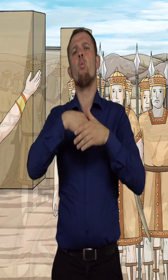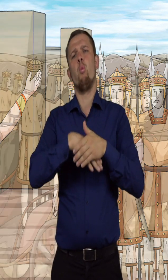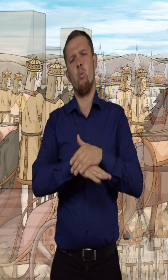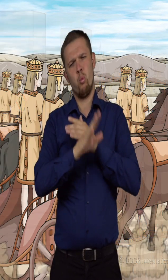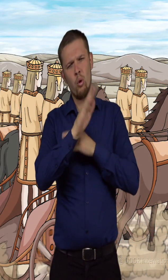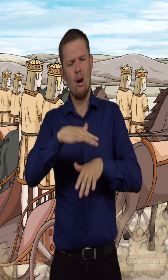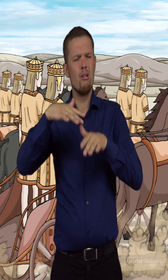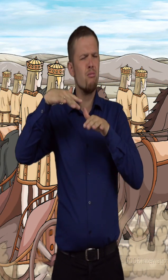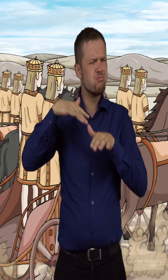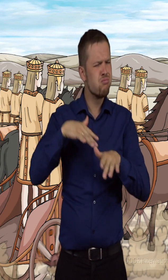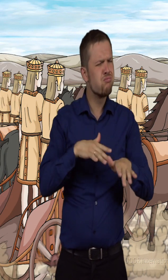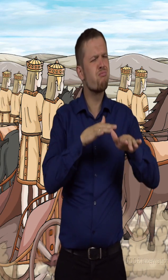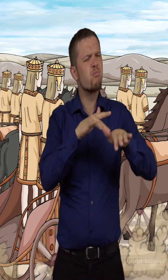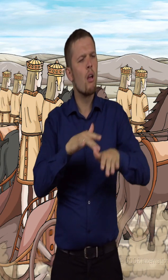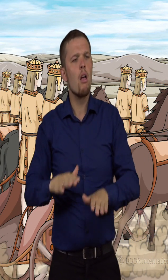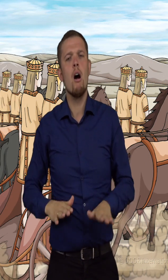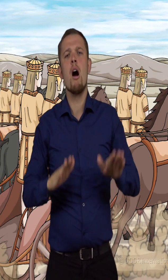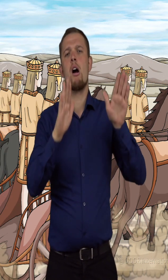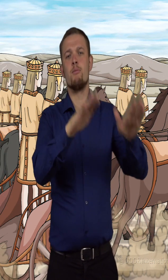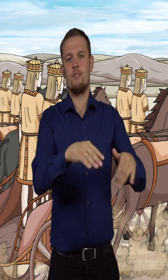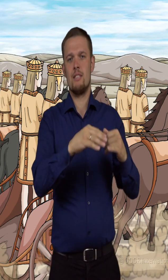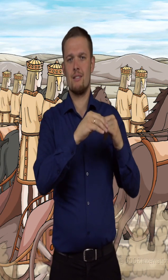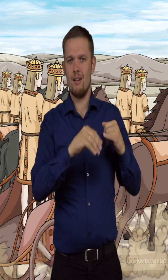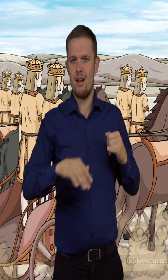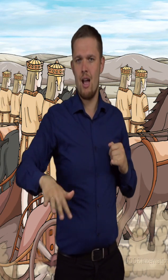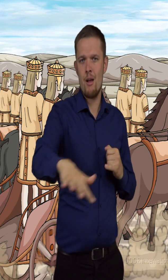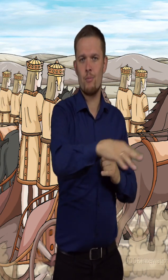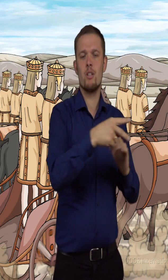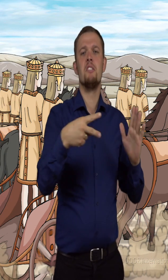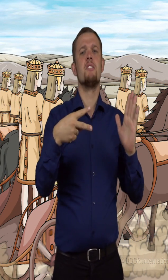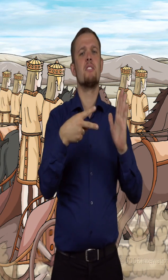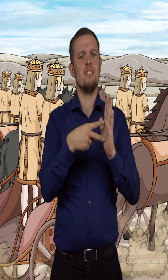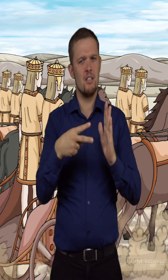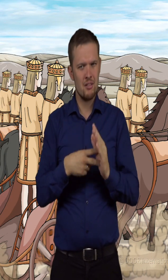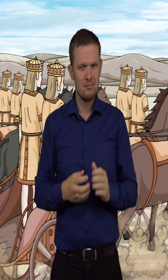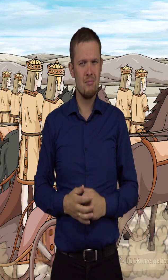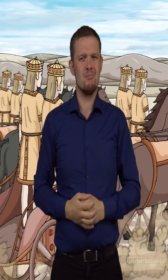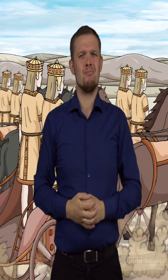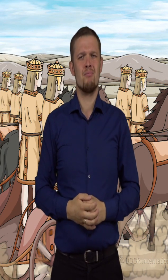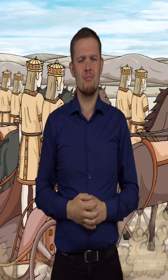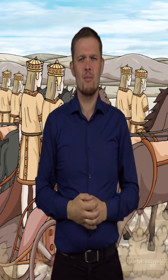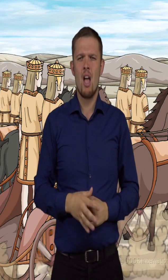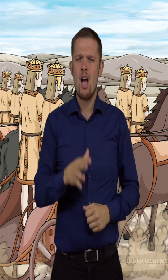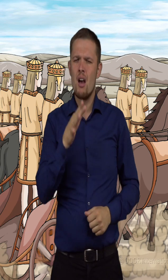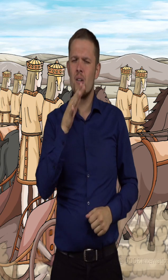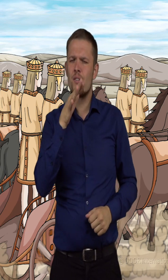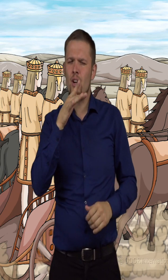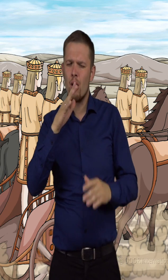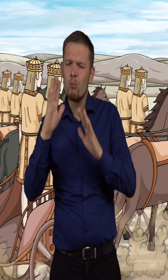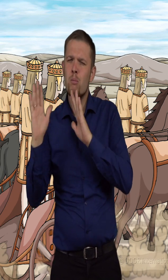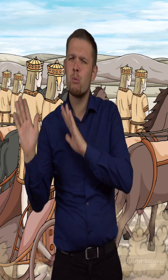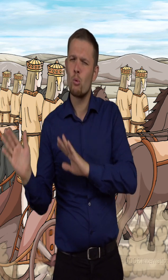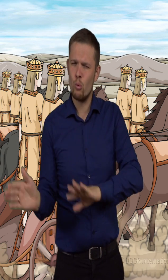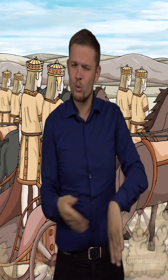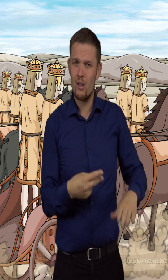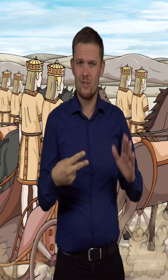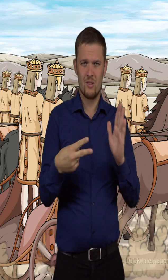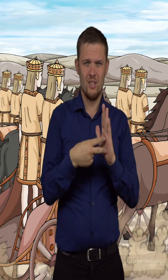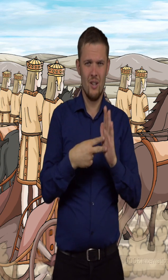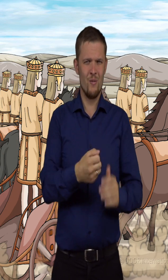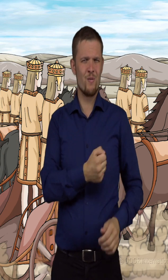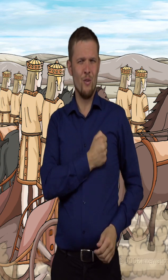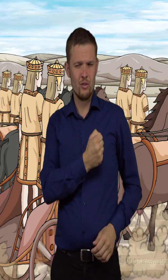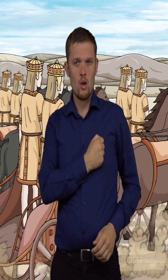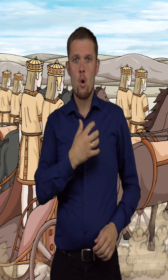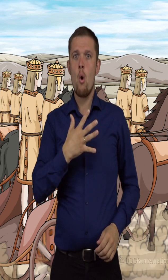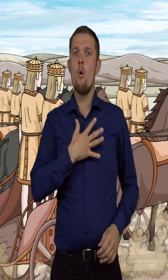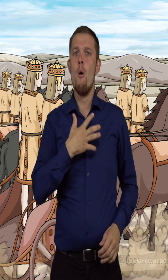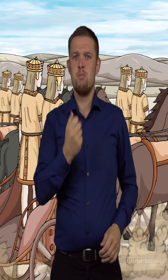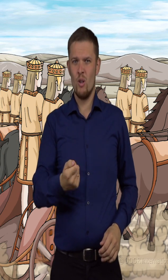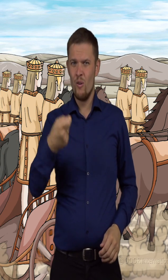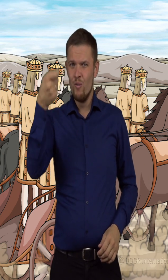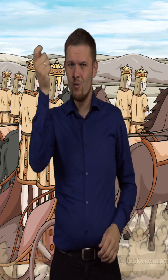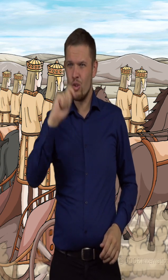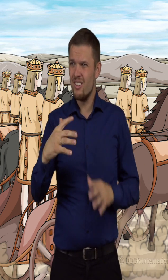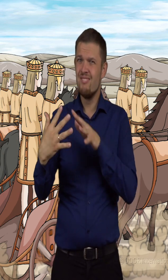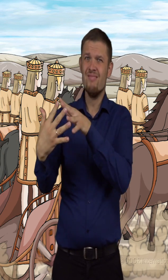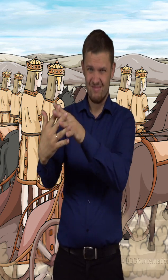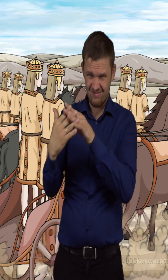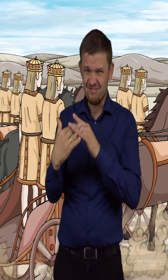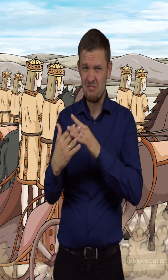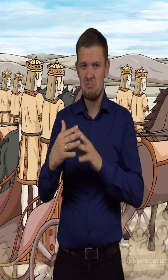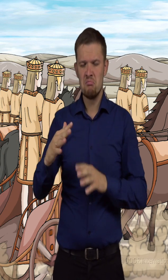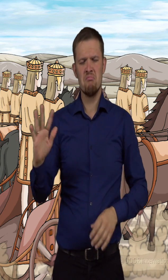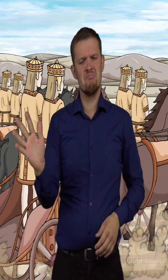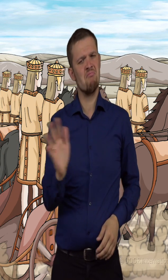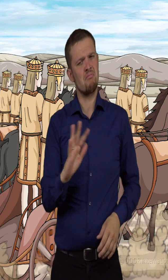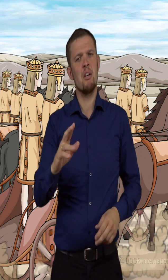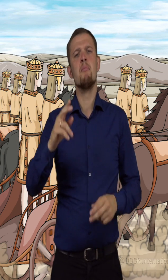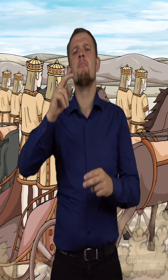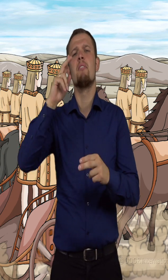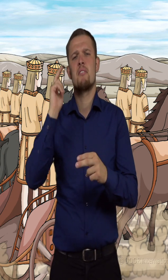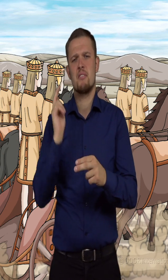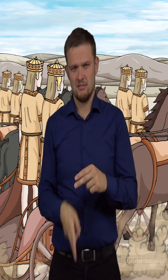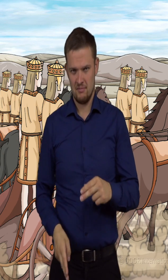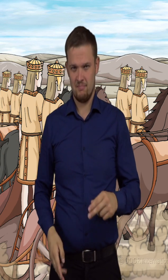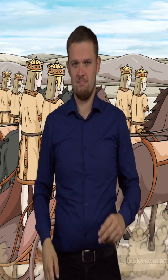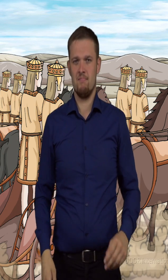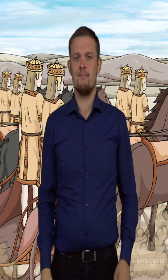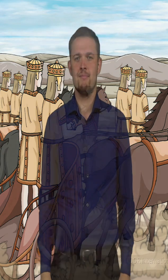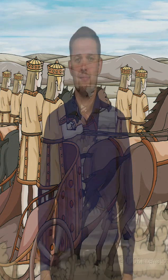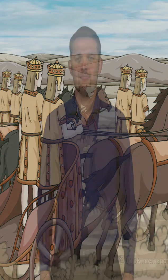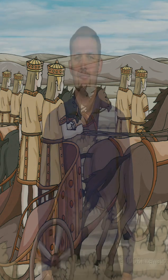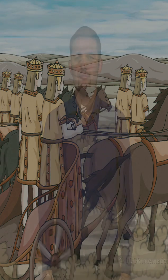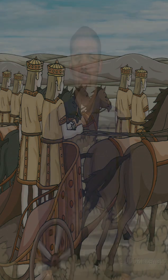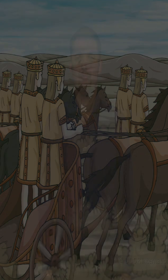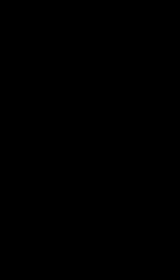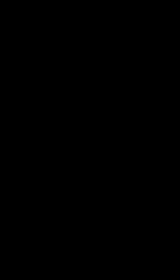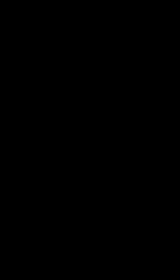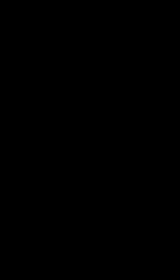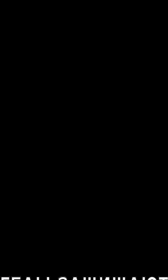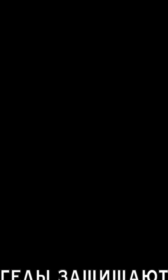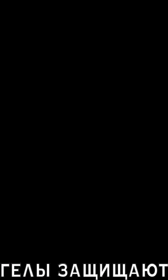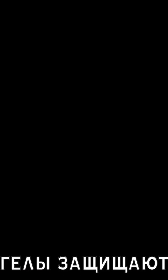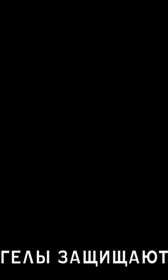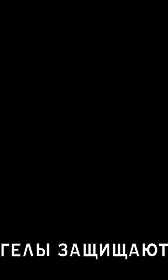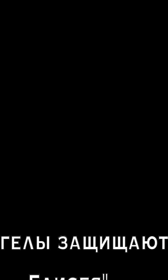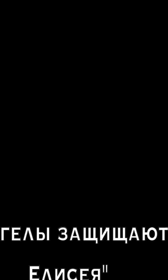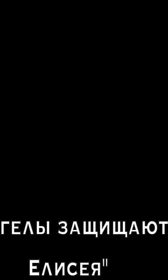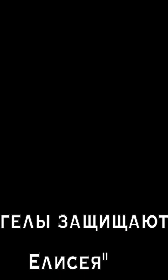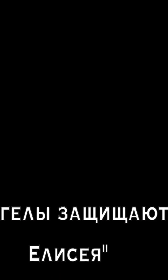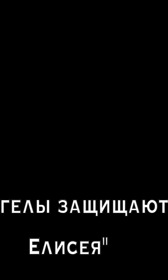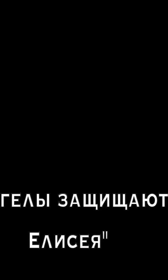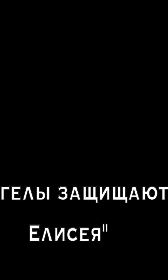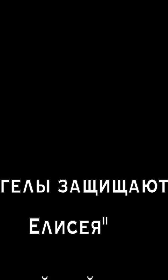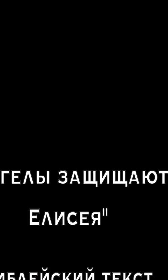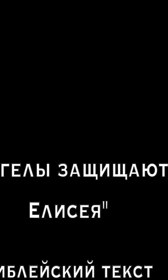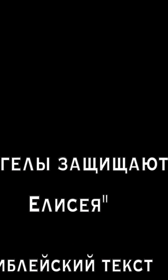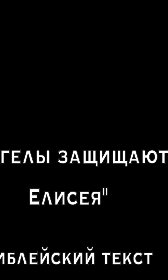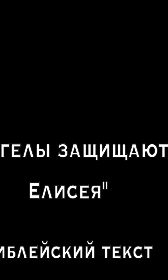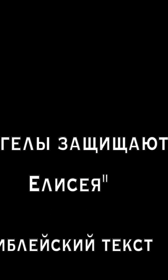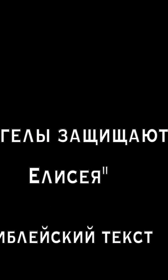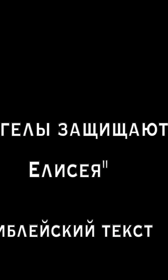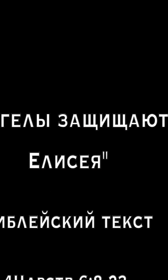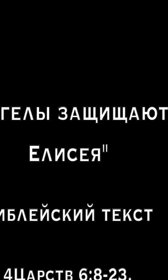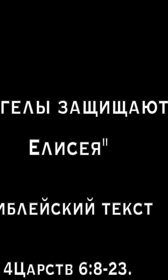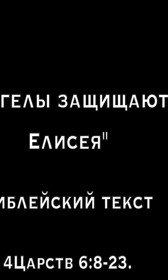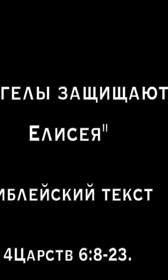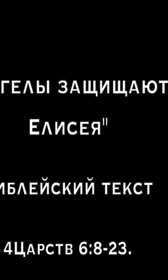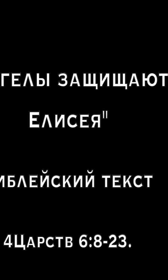And the Aramean raiders did not come into the land of Israel again.